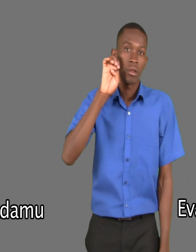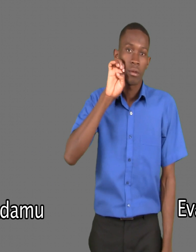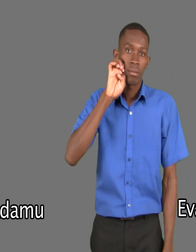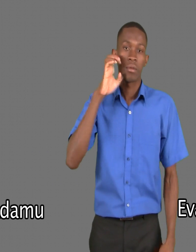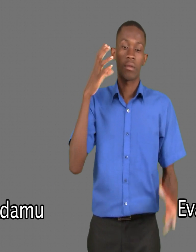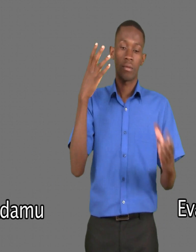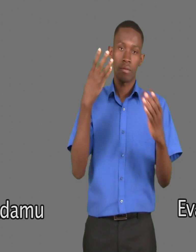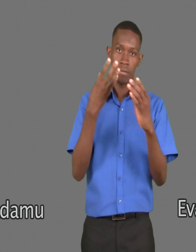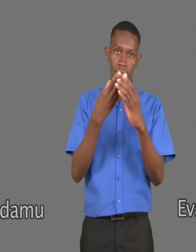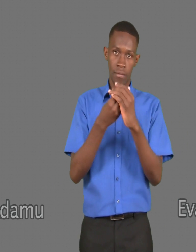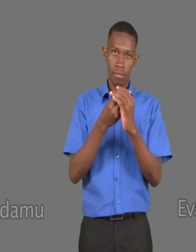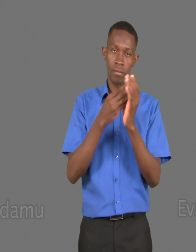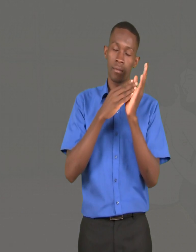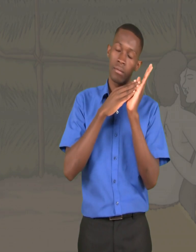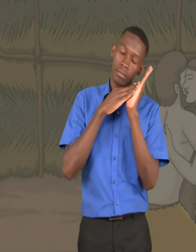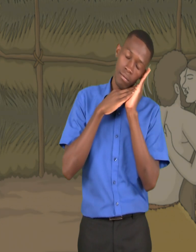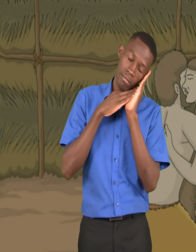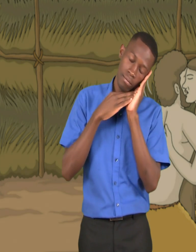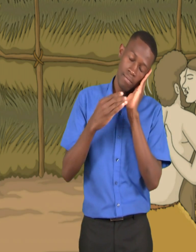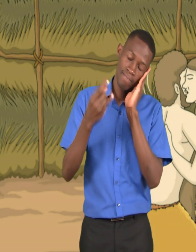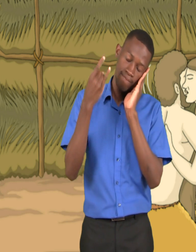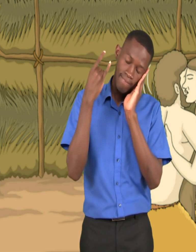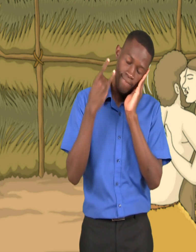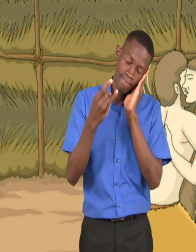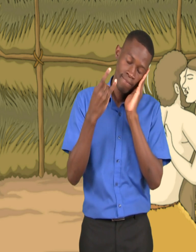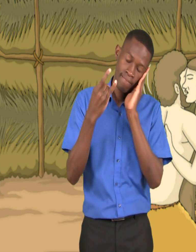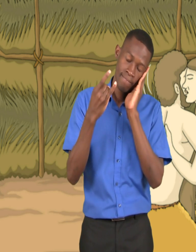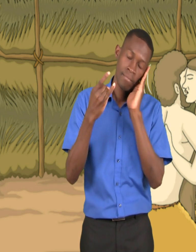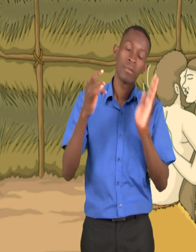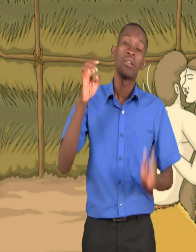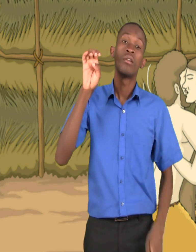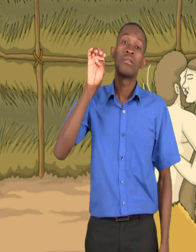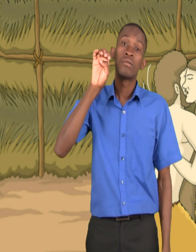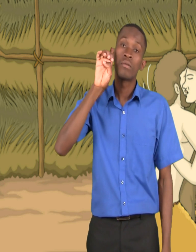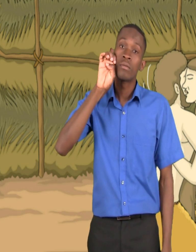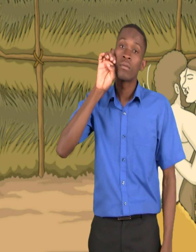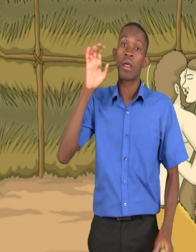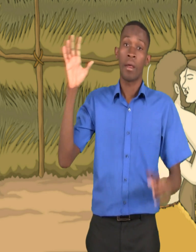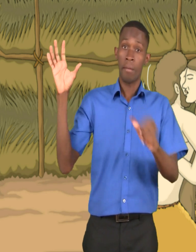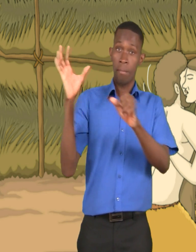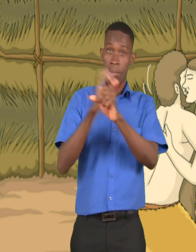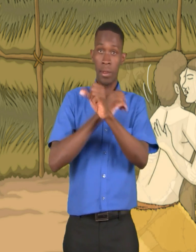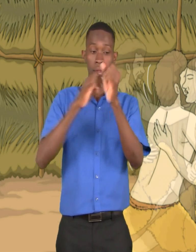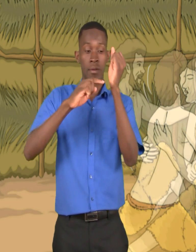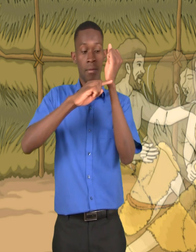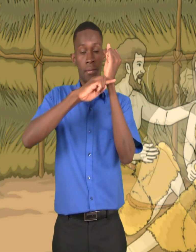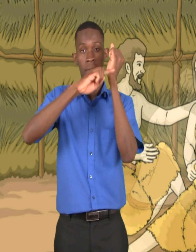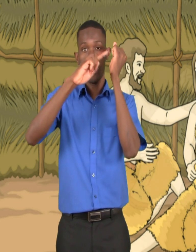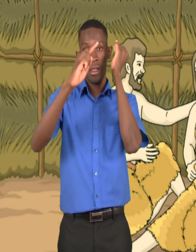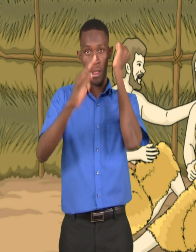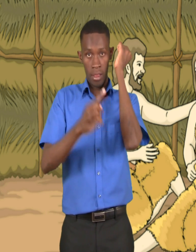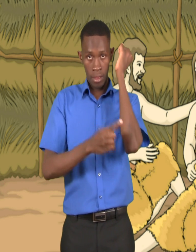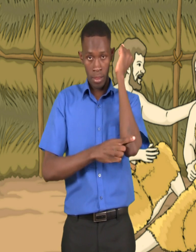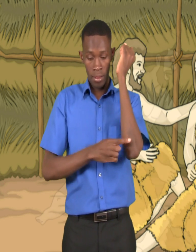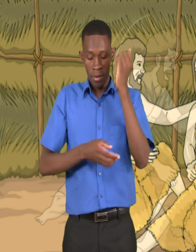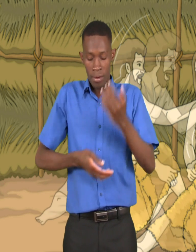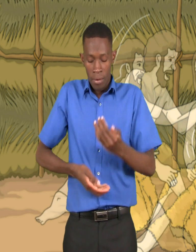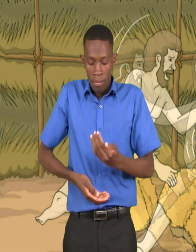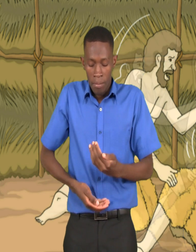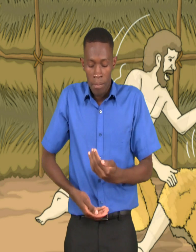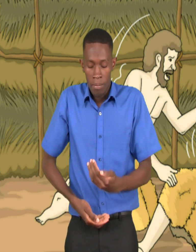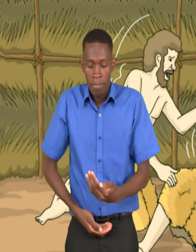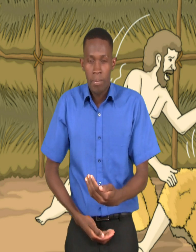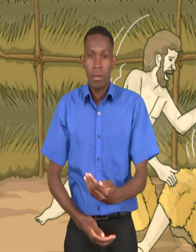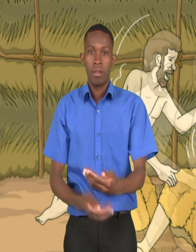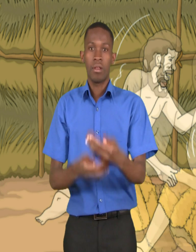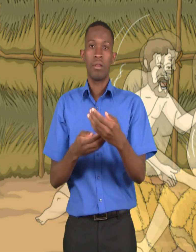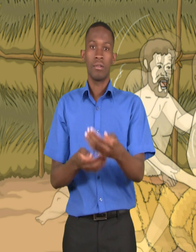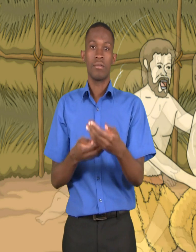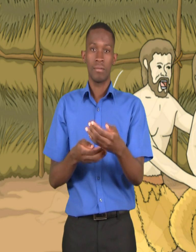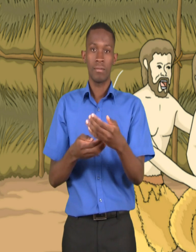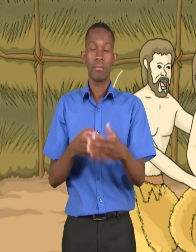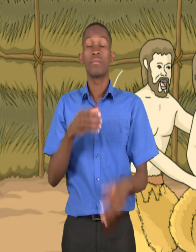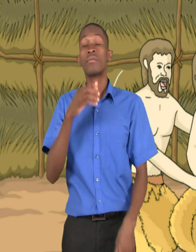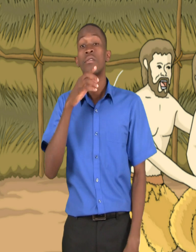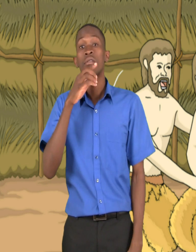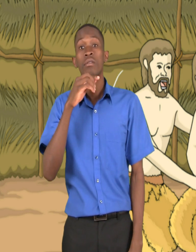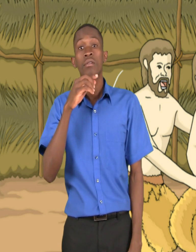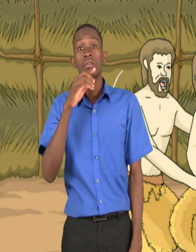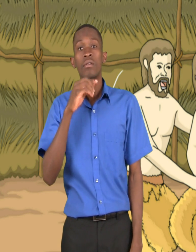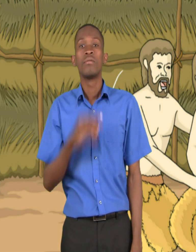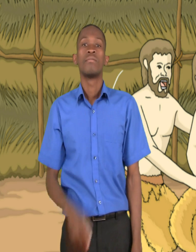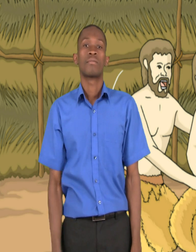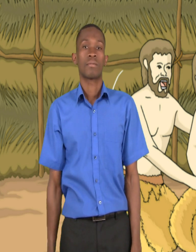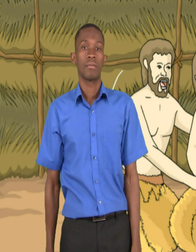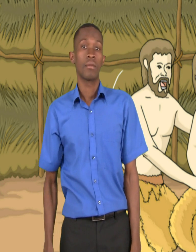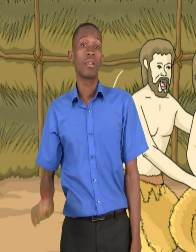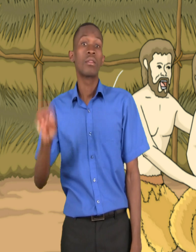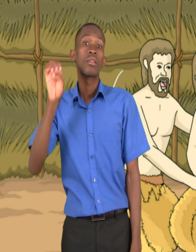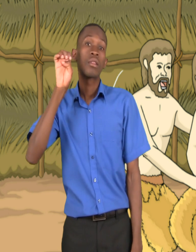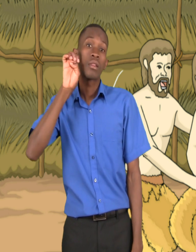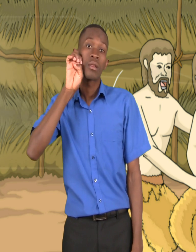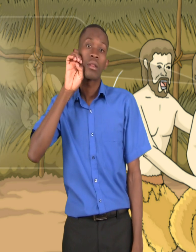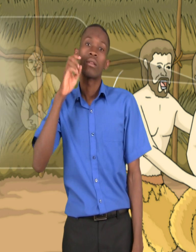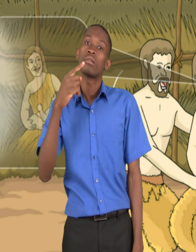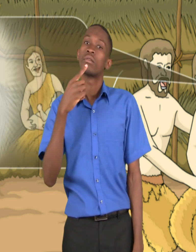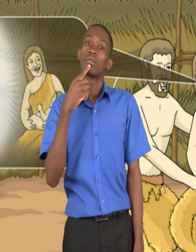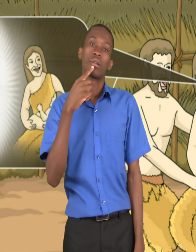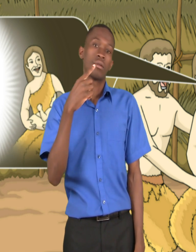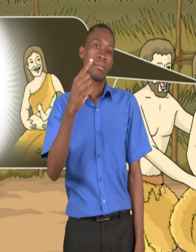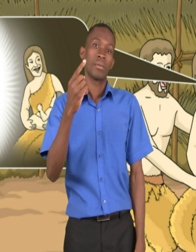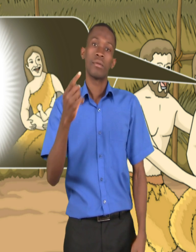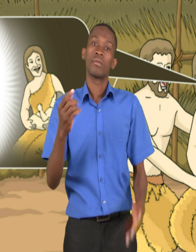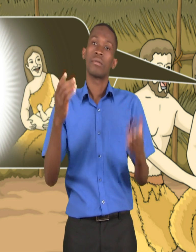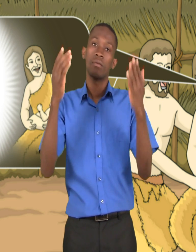And Adam had relations with his wife Eve, and she conceived and gave birth to Cain.